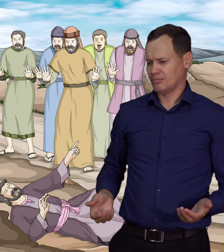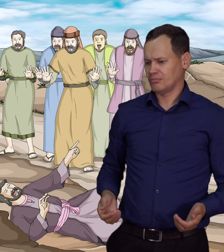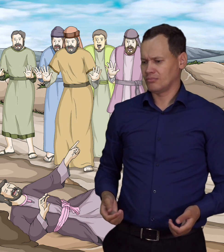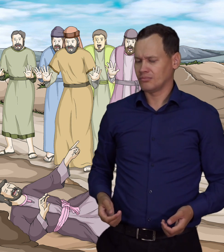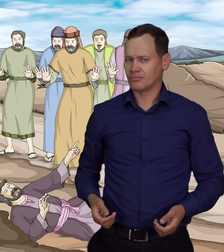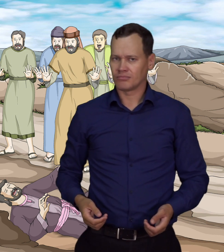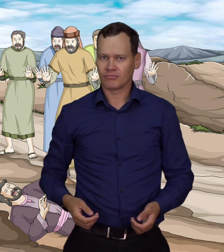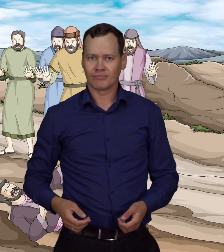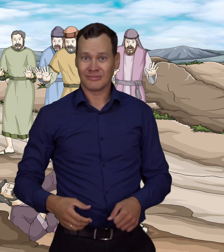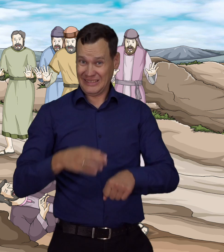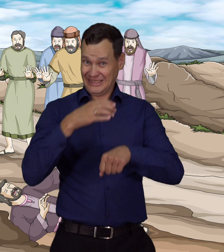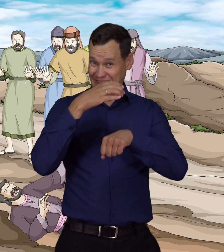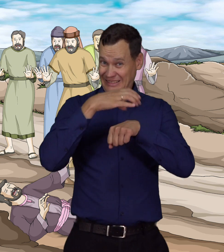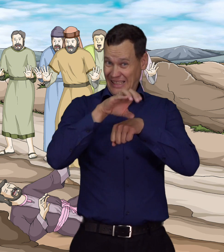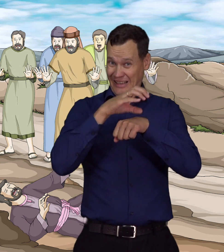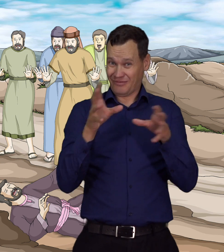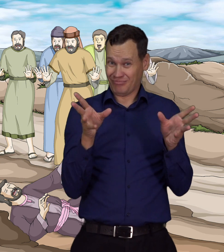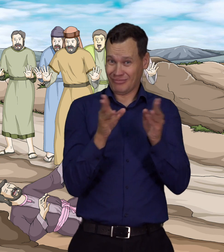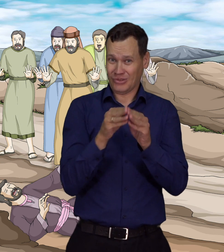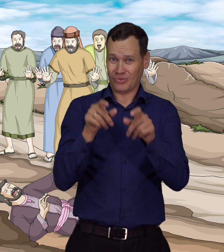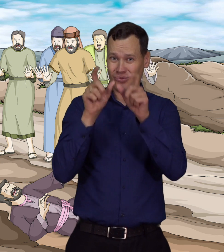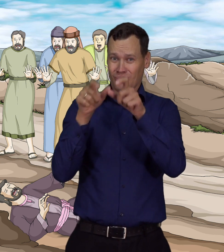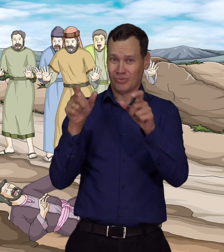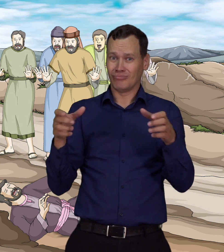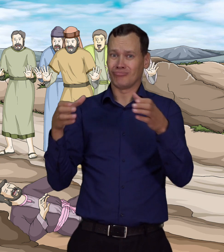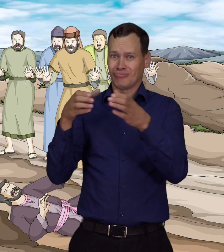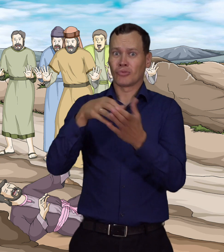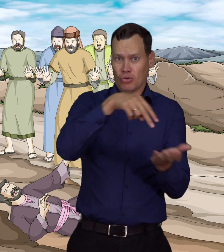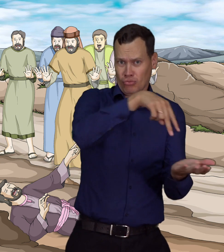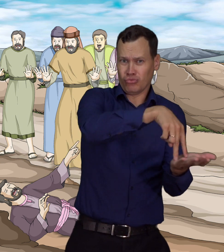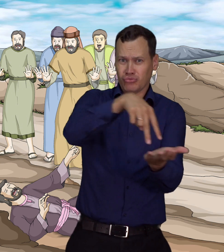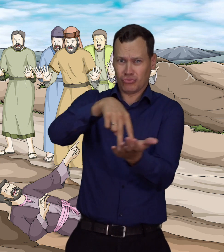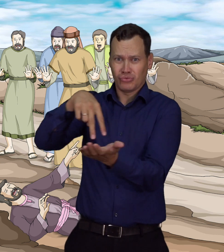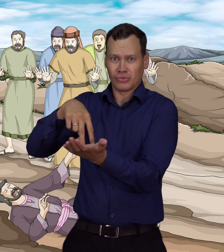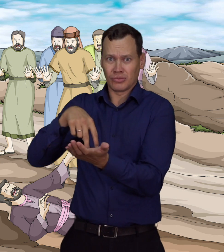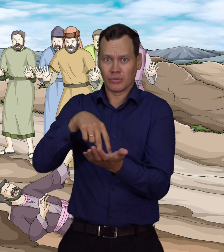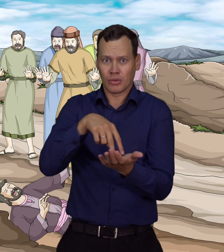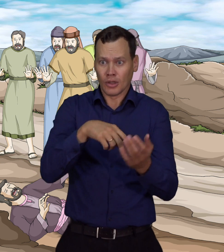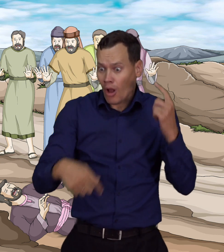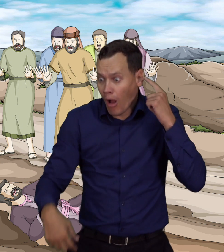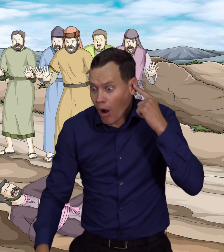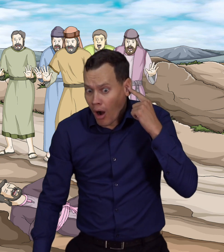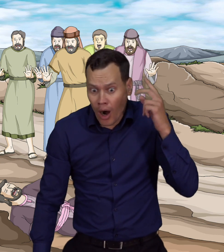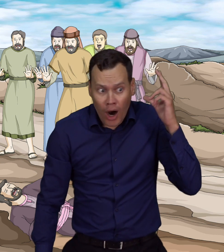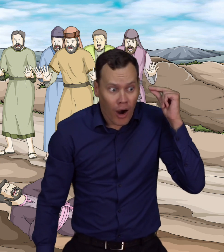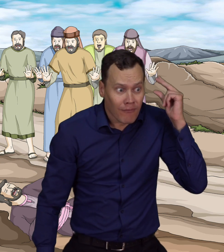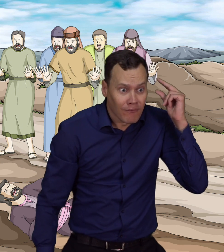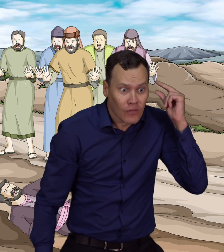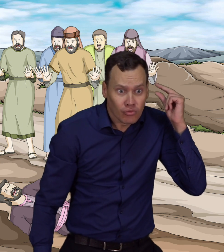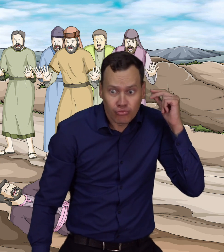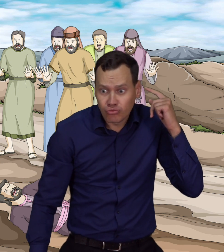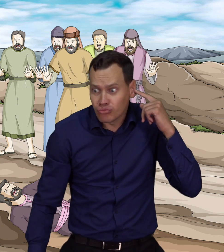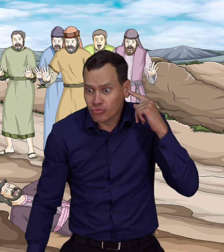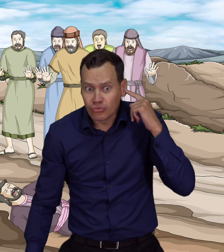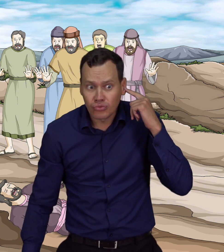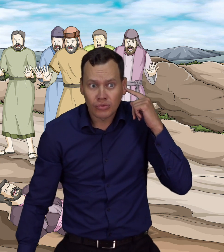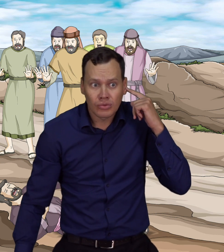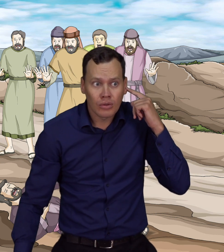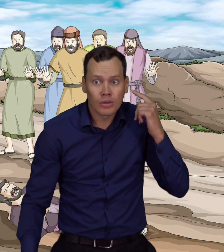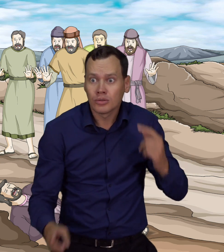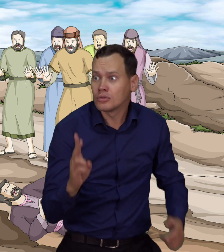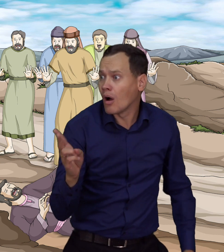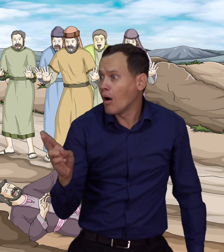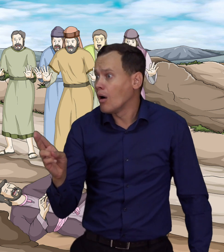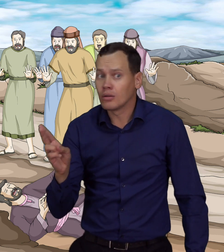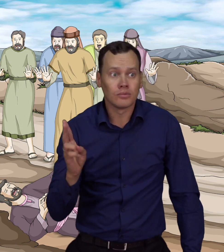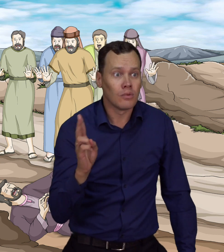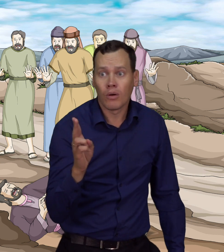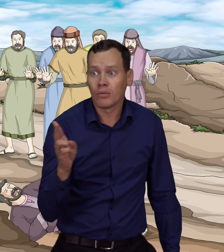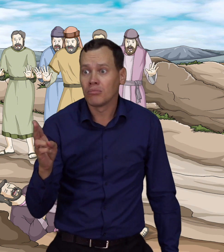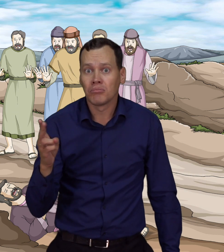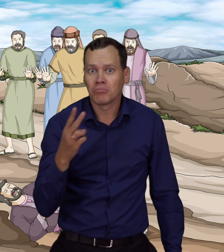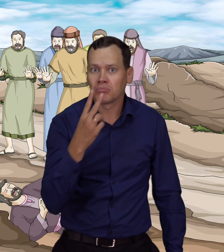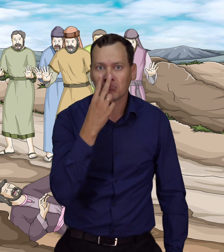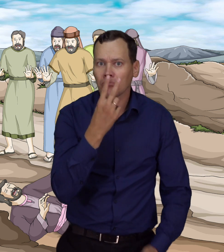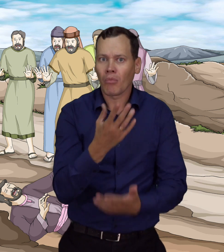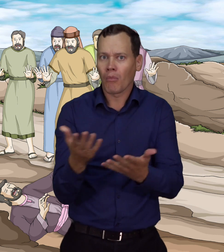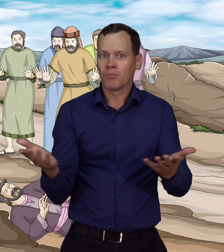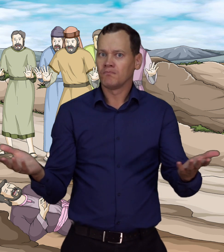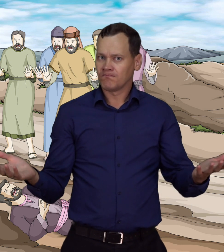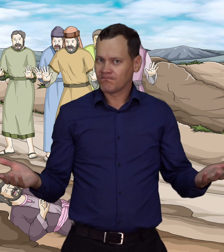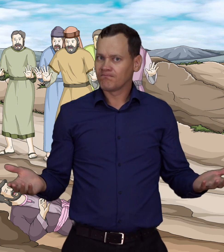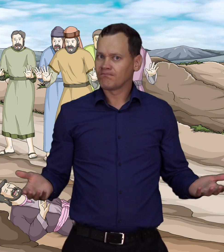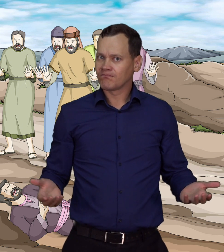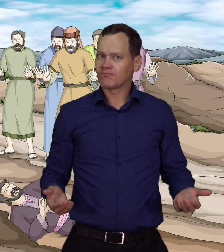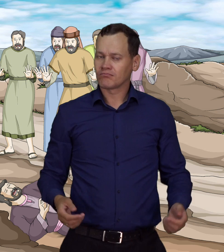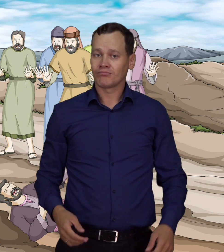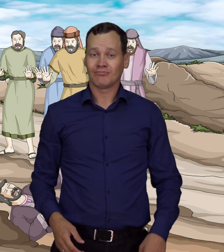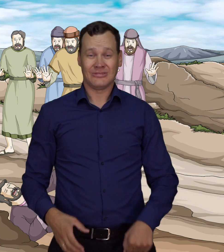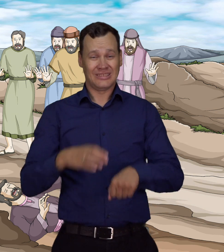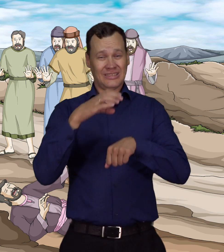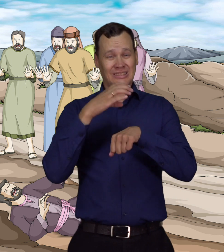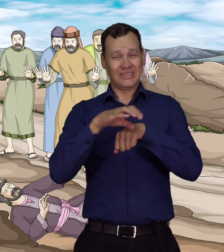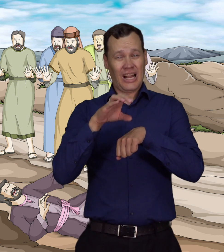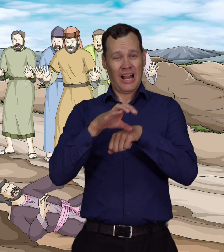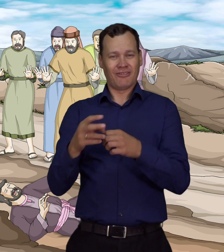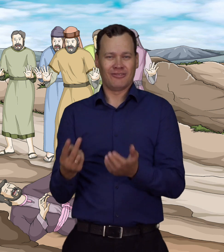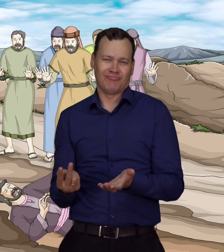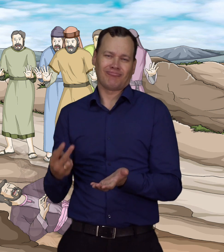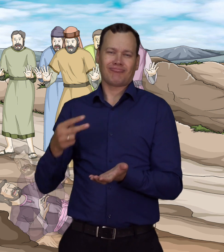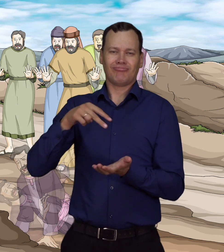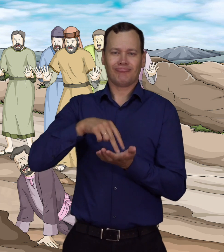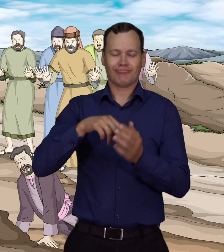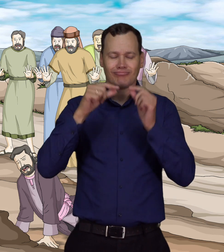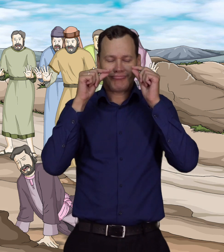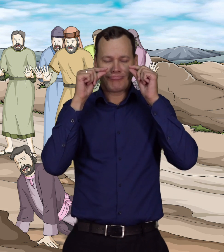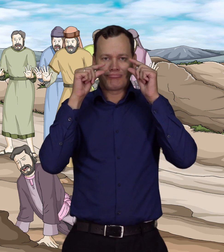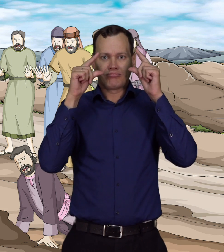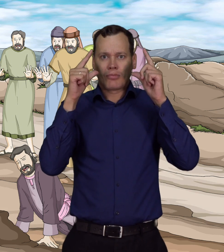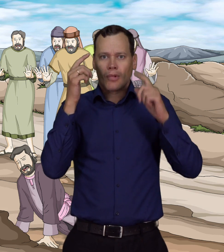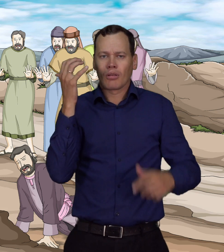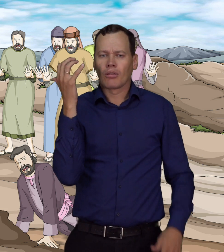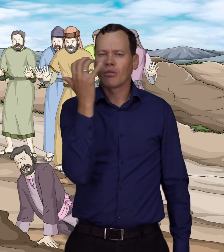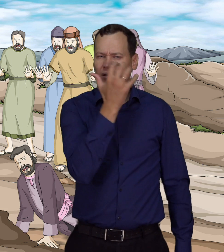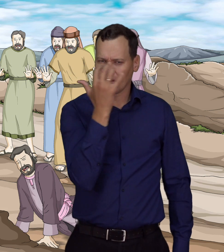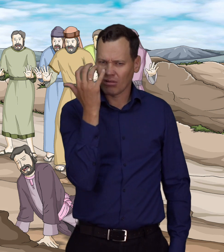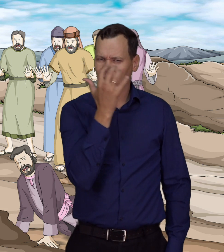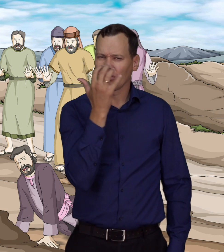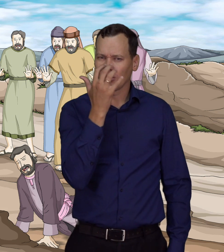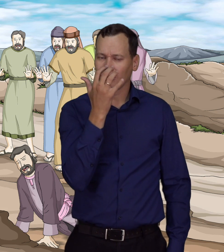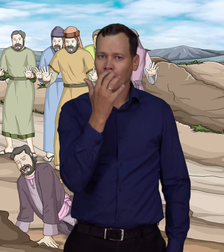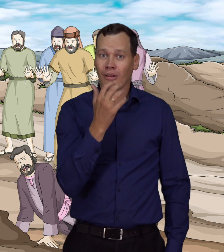The men traveling with Saul stood there speechless. They heard the voice but did not see anyone.